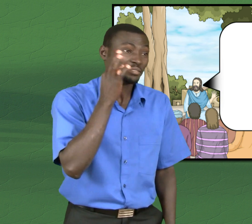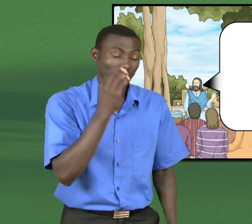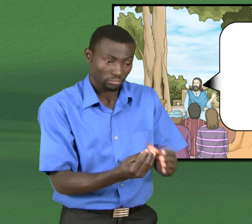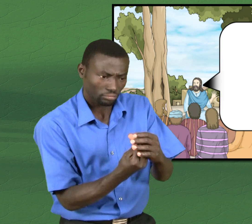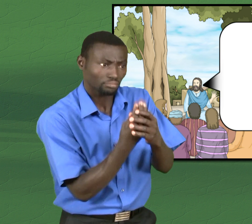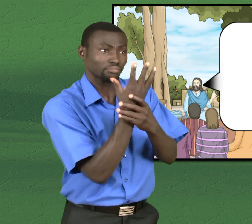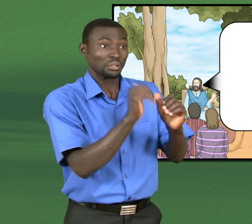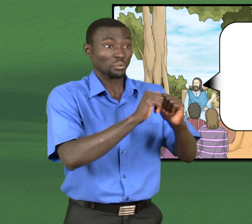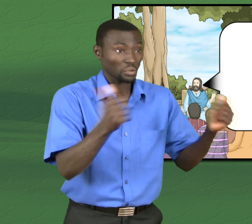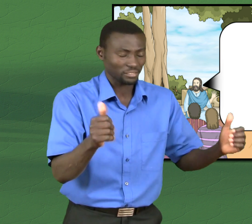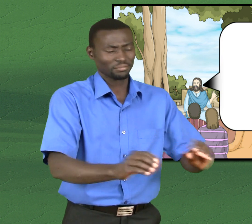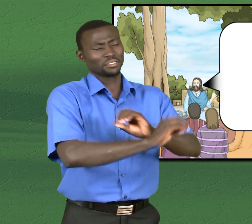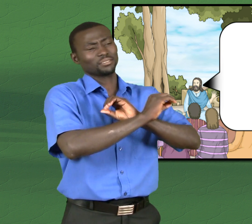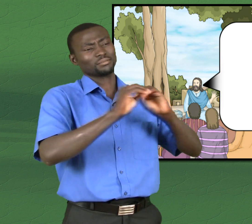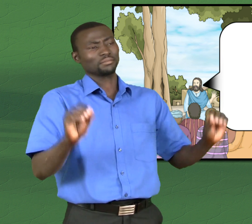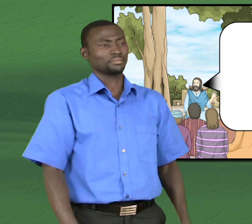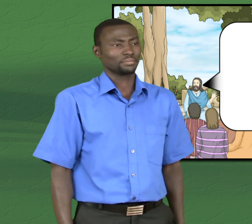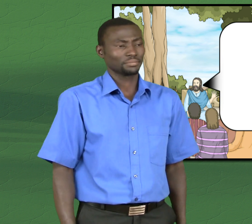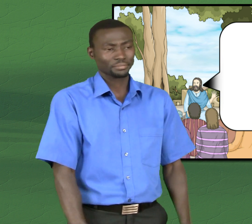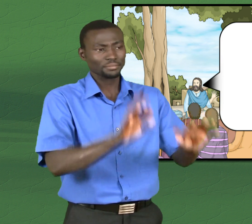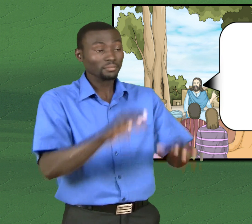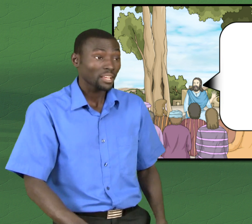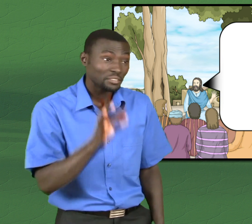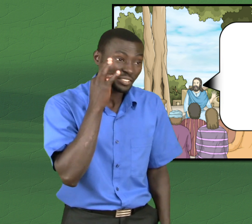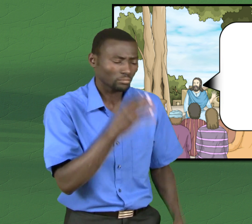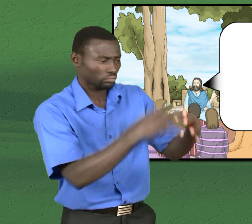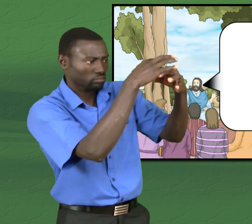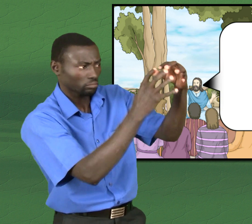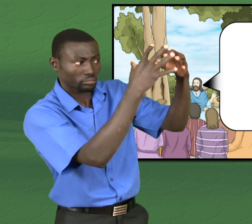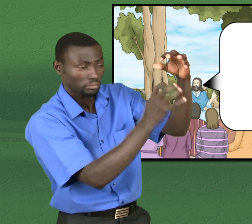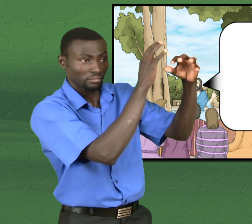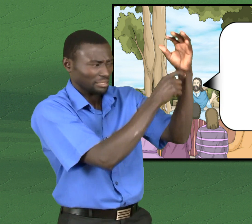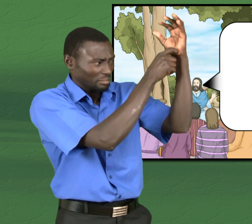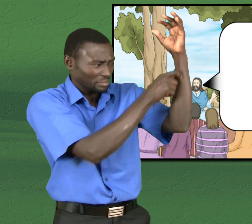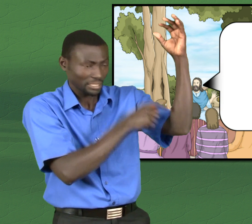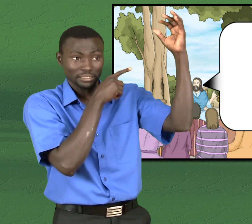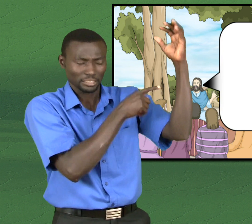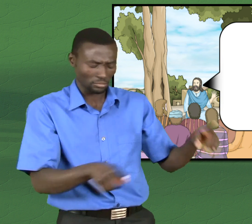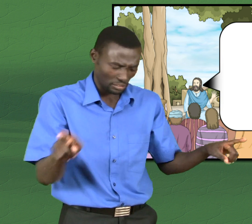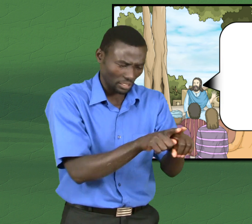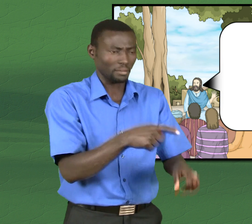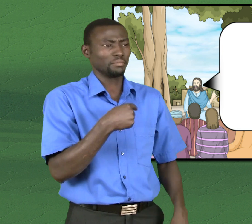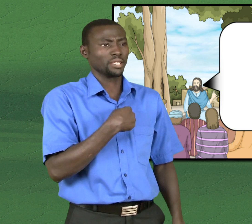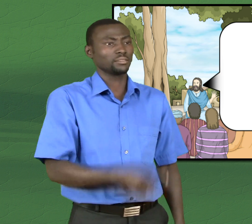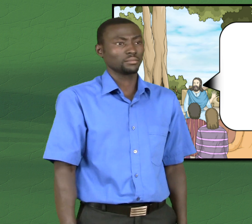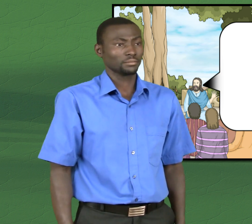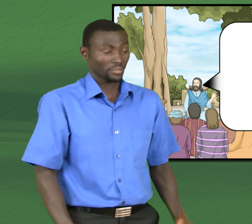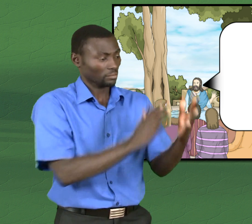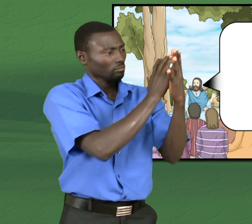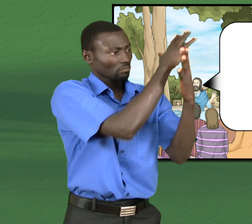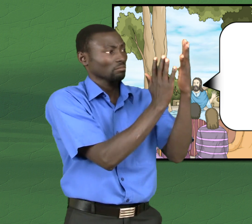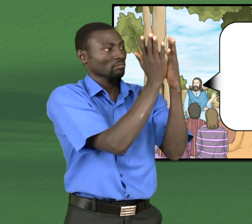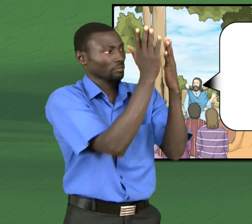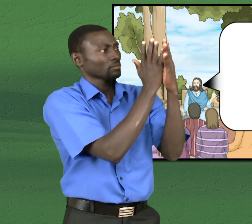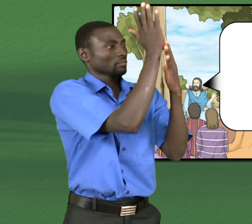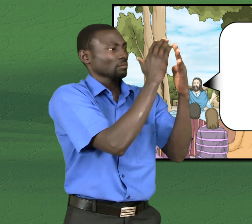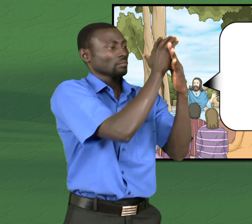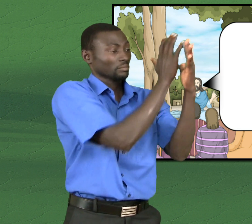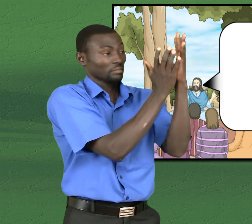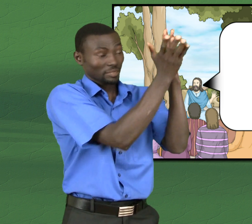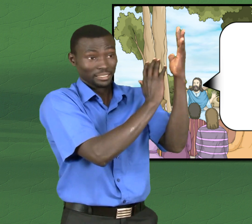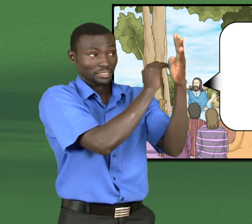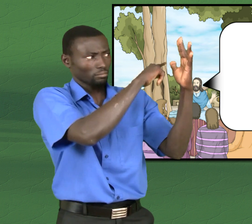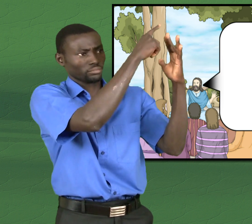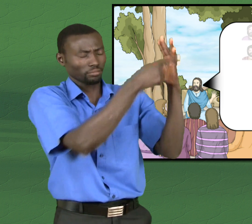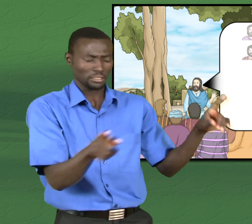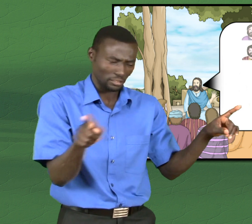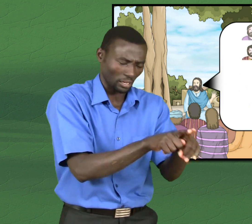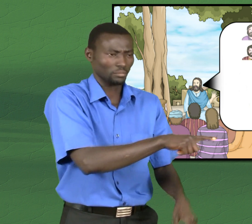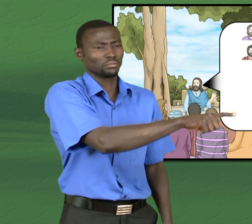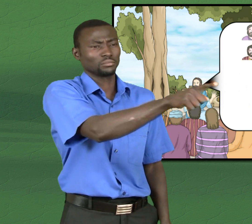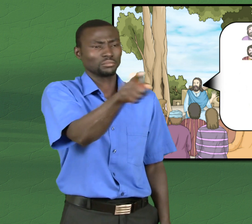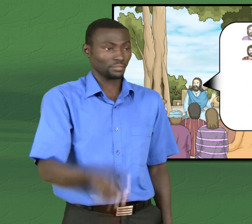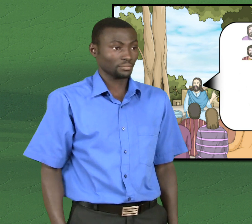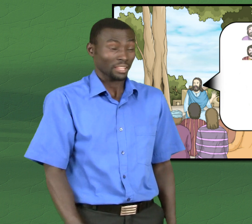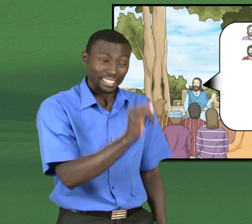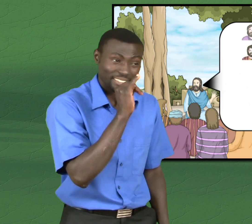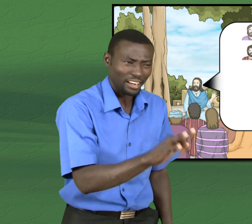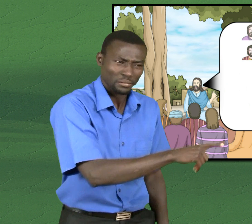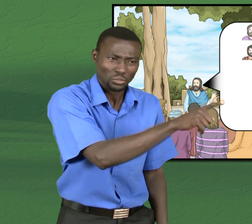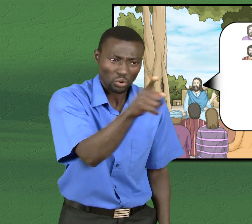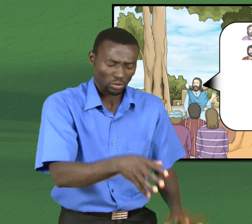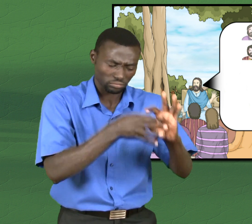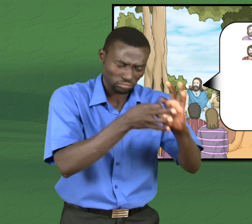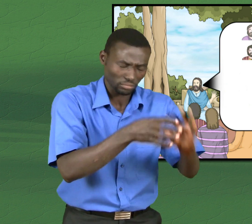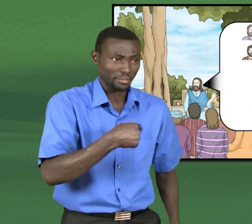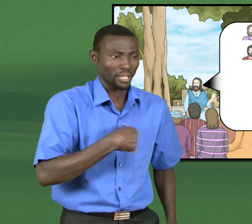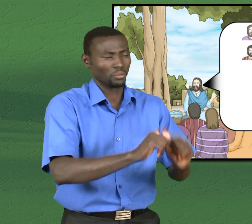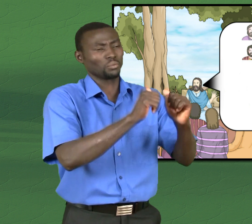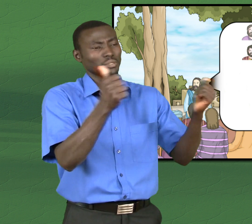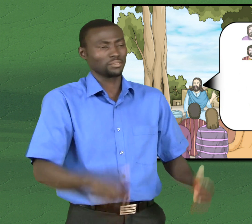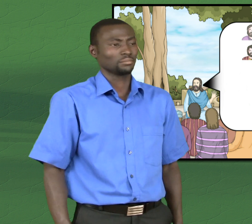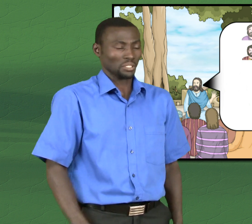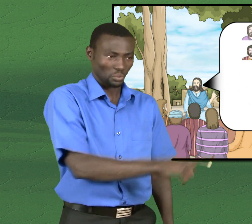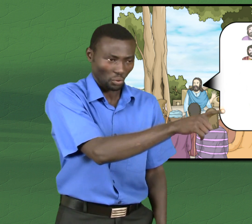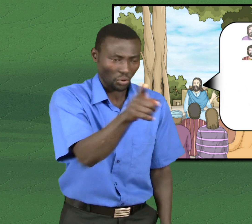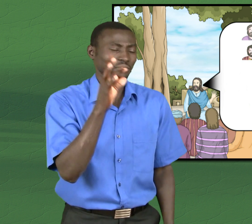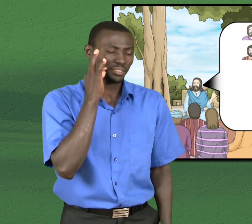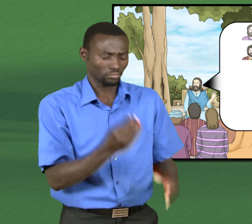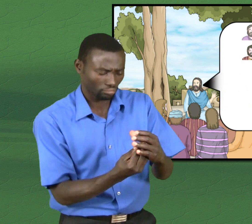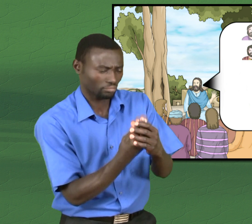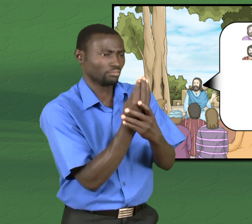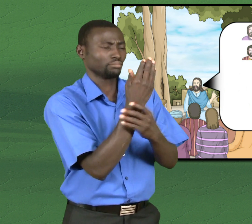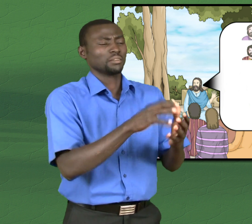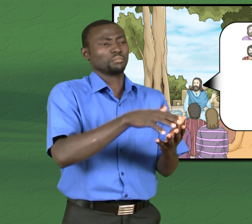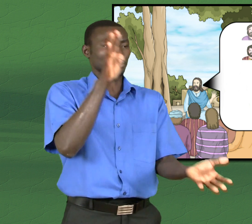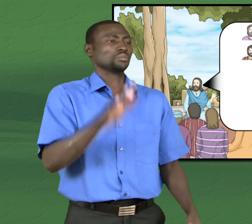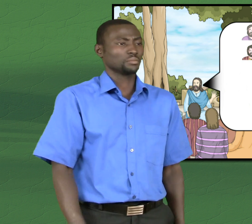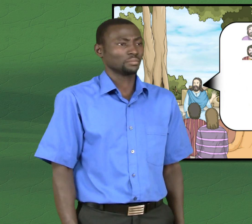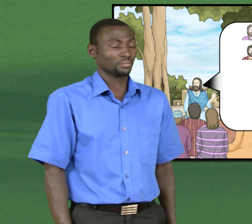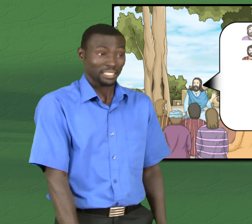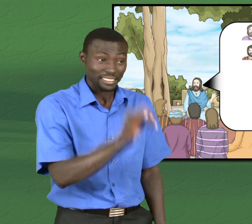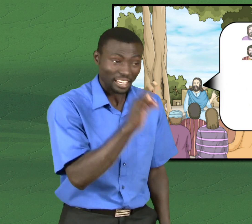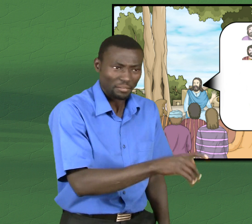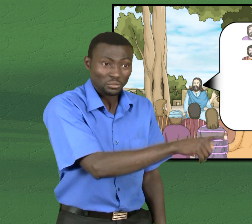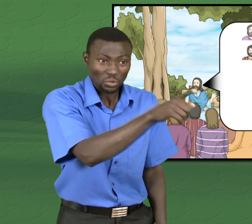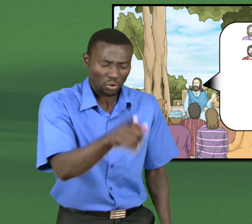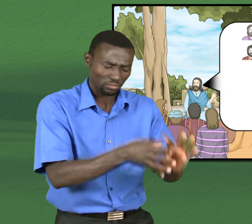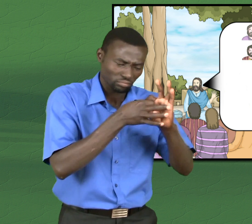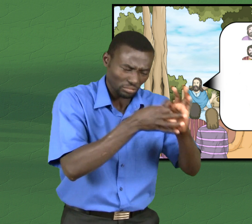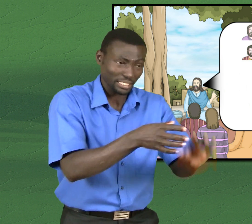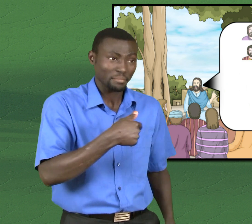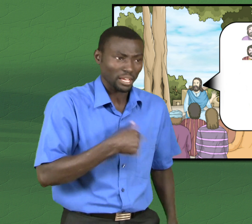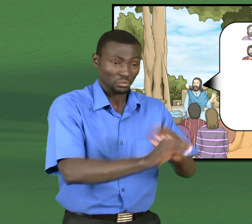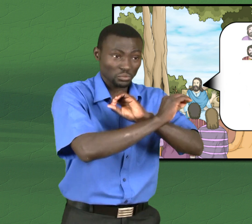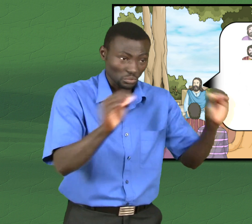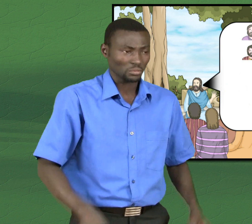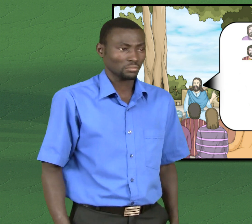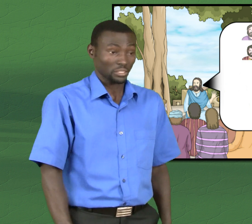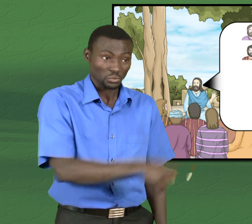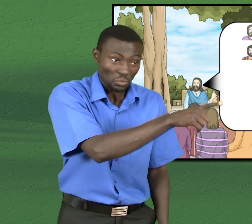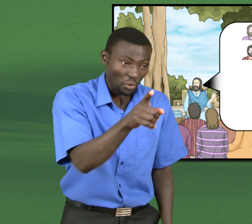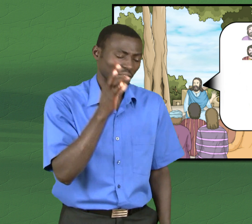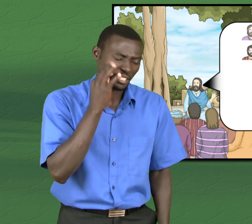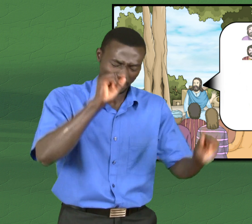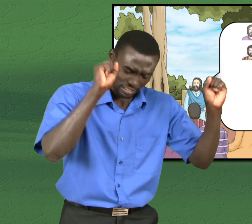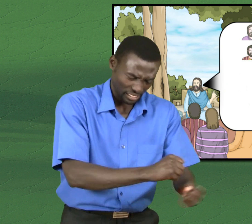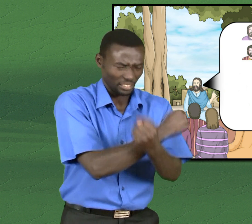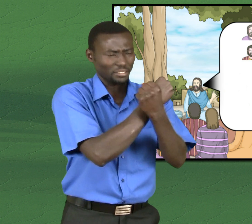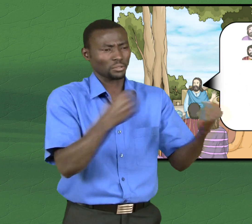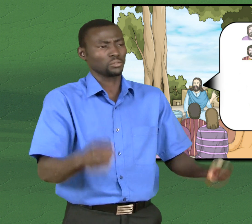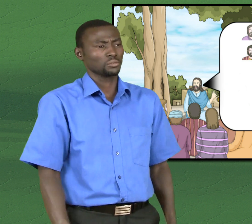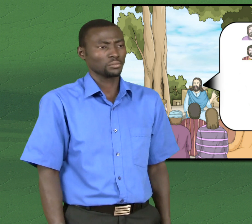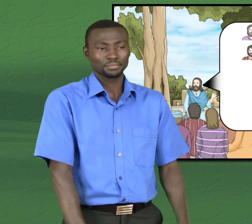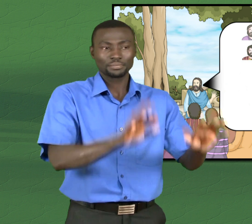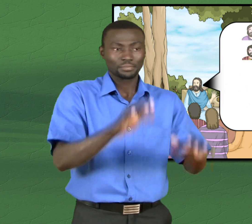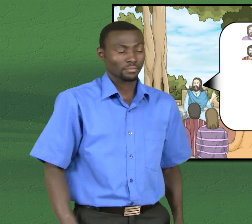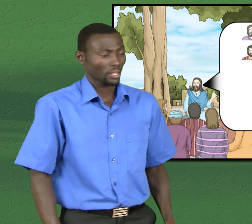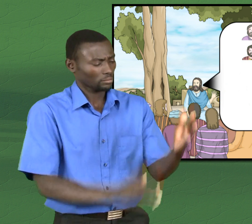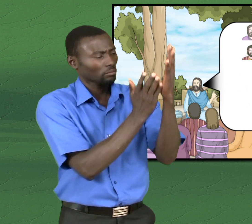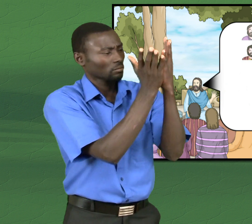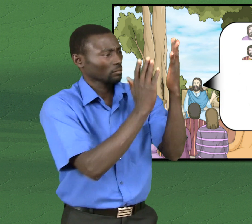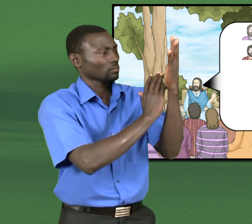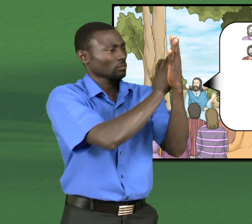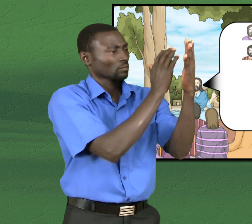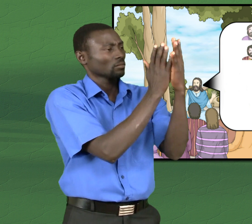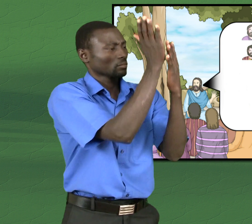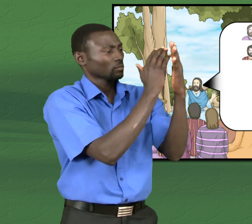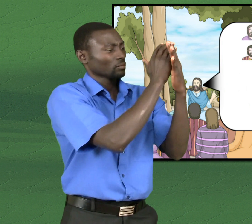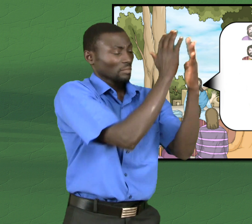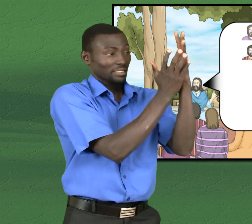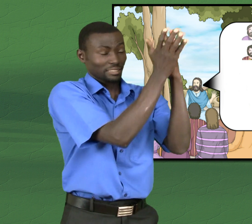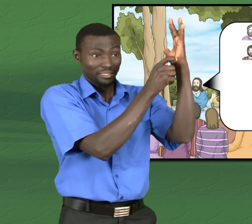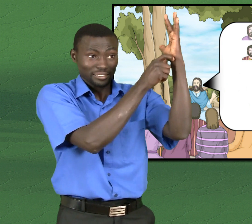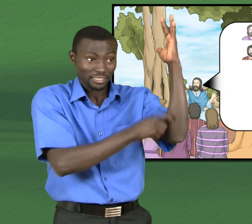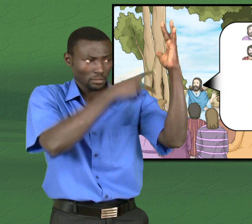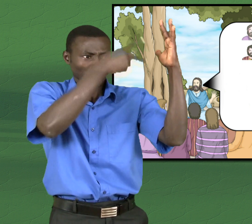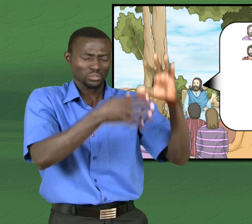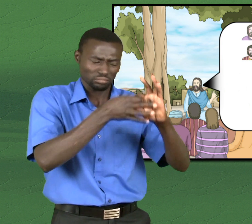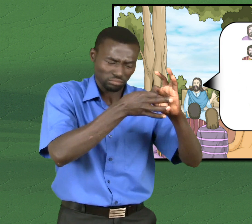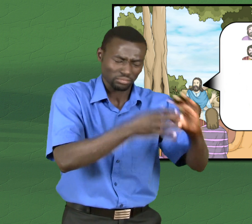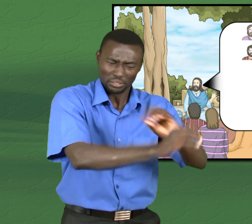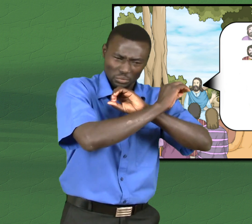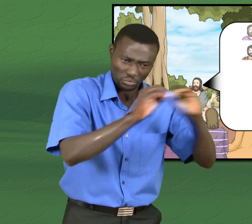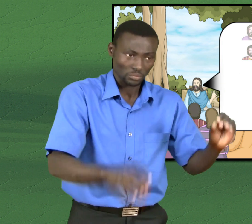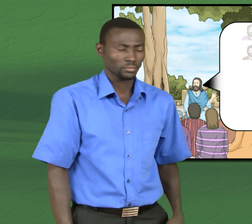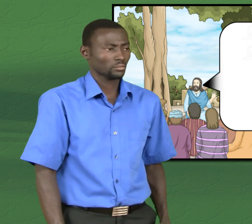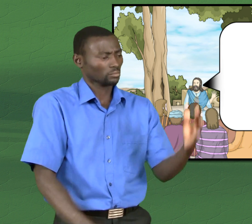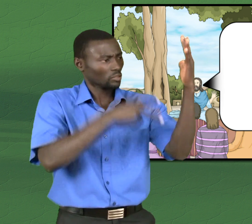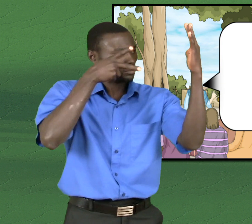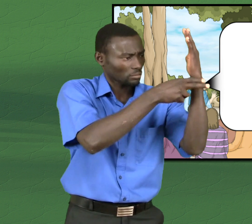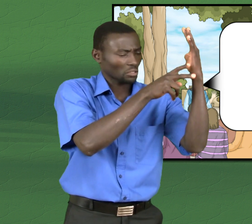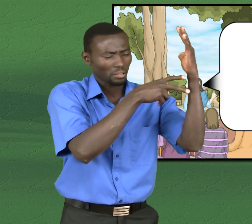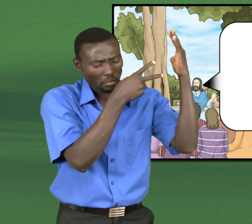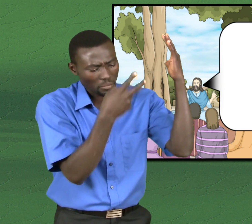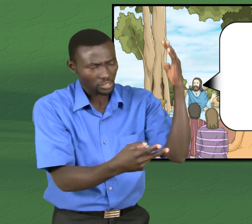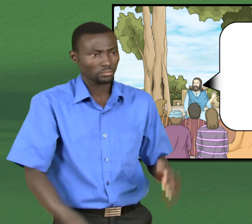I am the vine and you are the branches. The one who remains in Me, and I in him, will bear much fruit. For apart from Me you can do nothing.